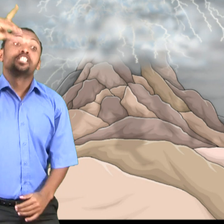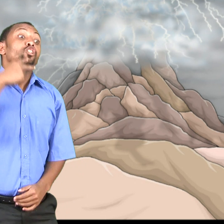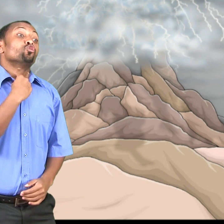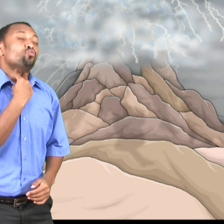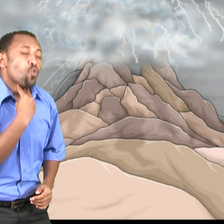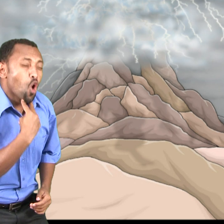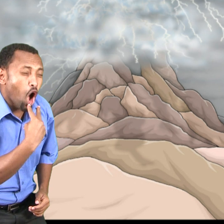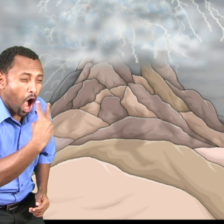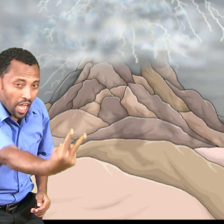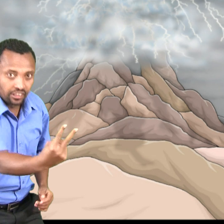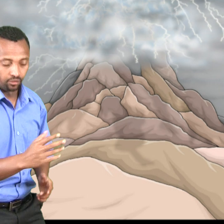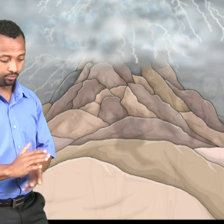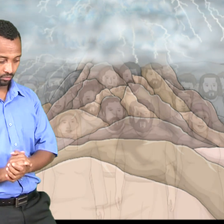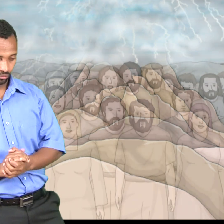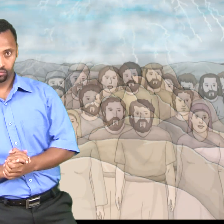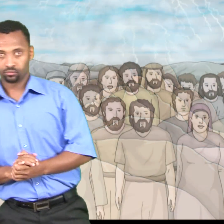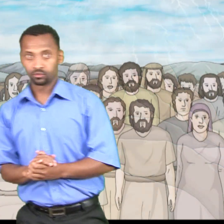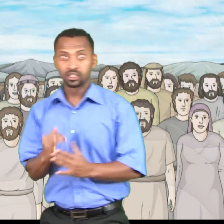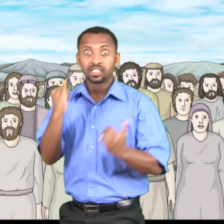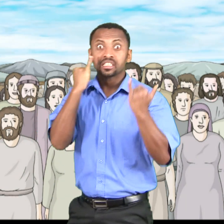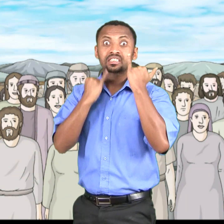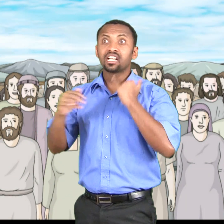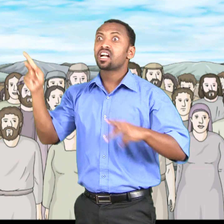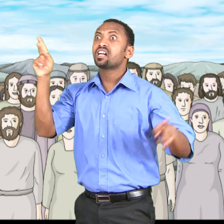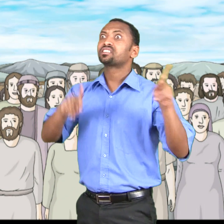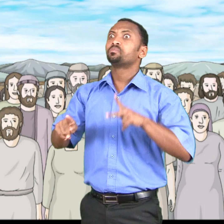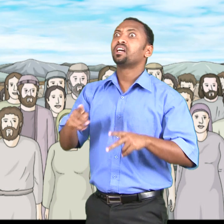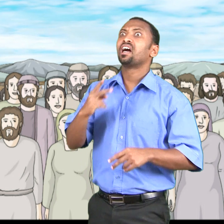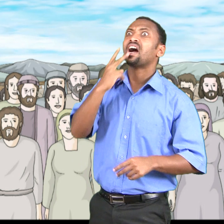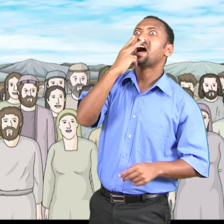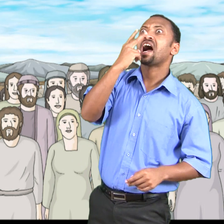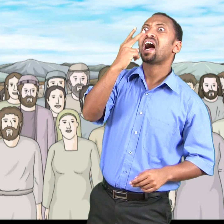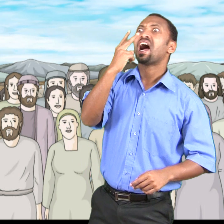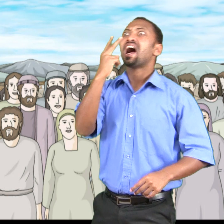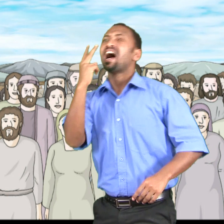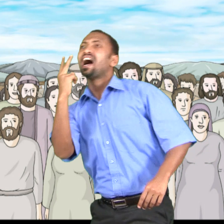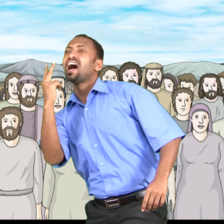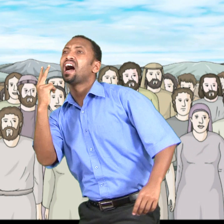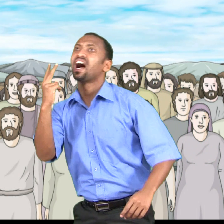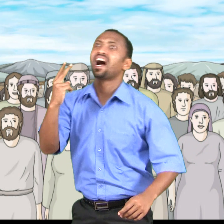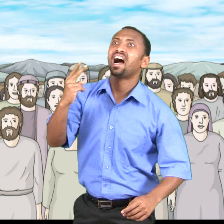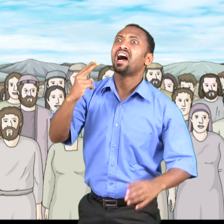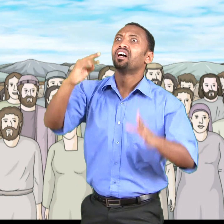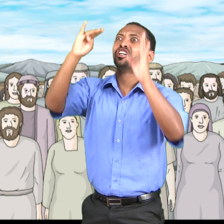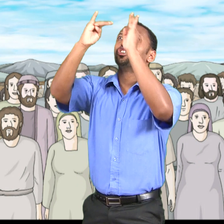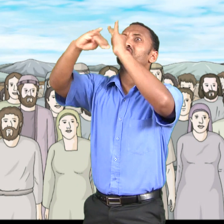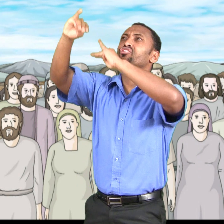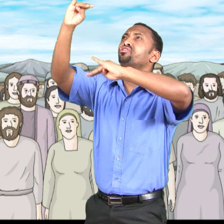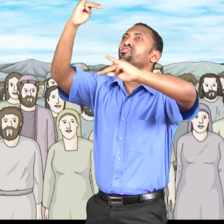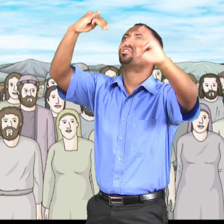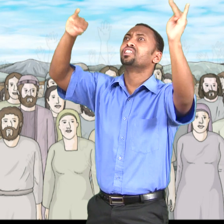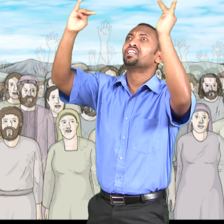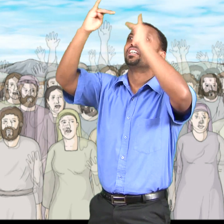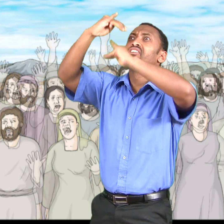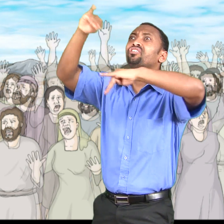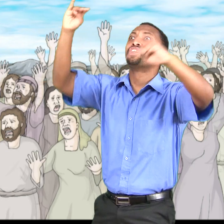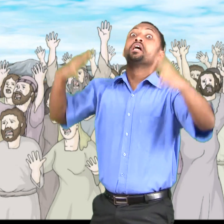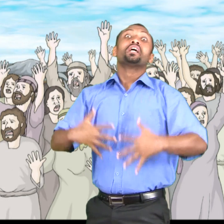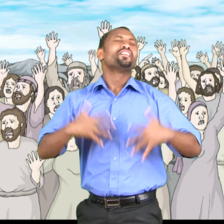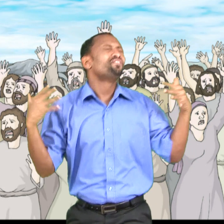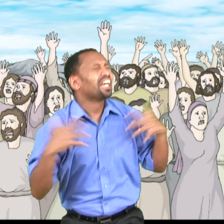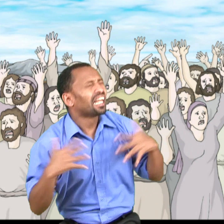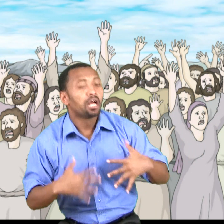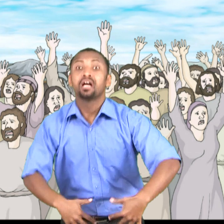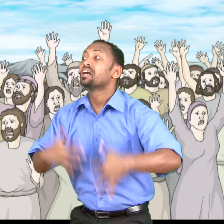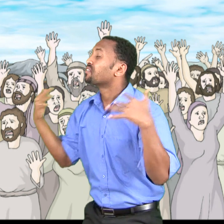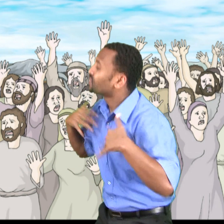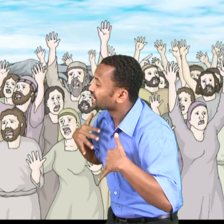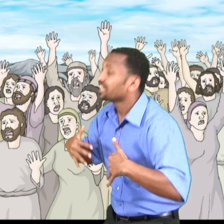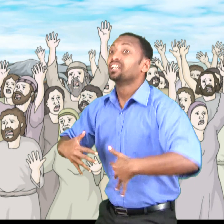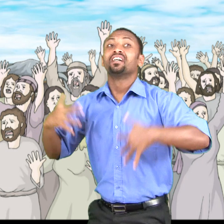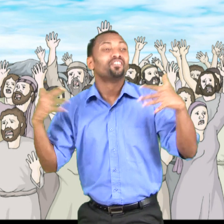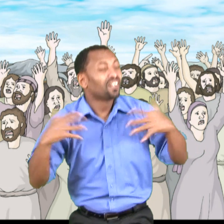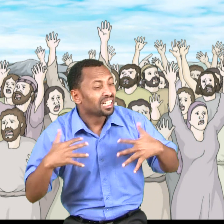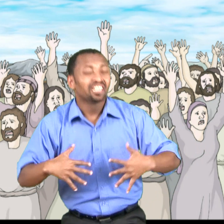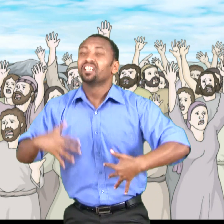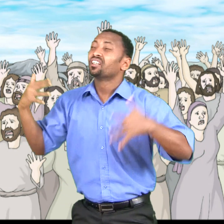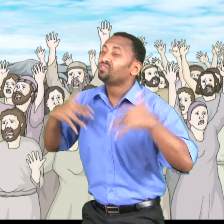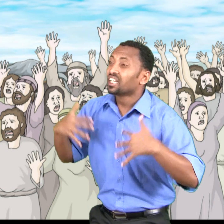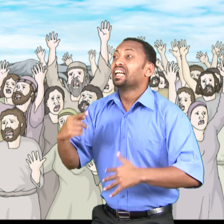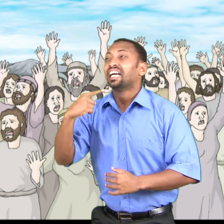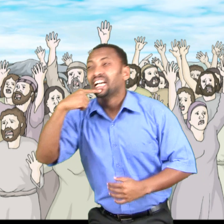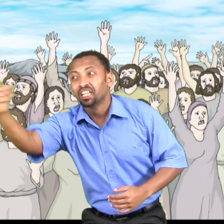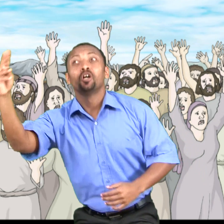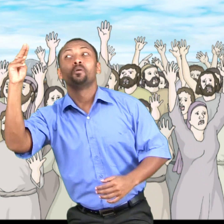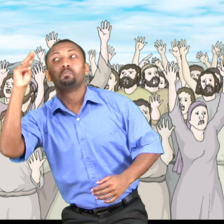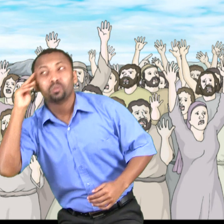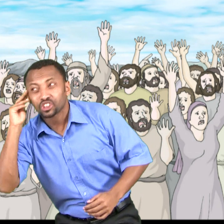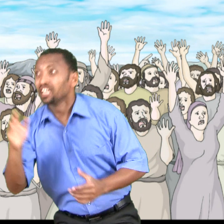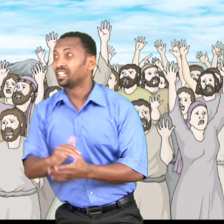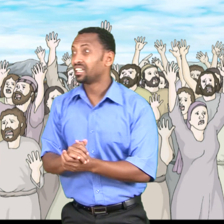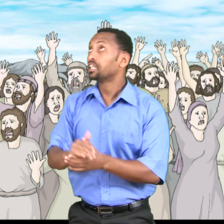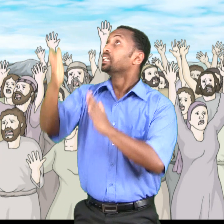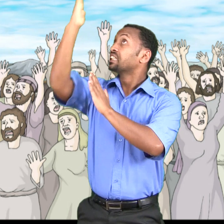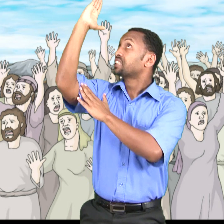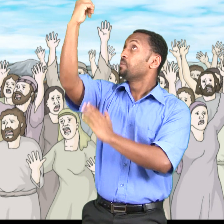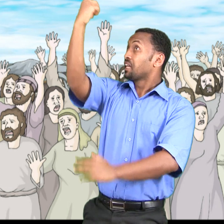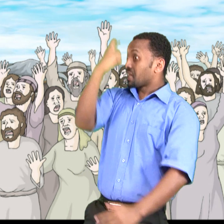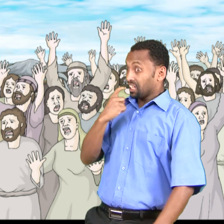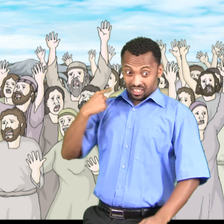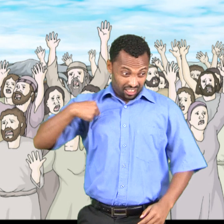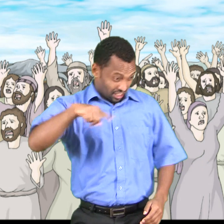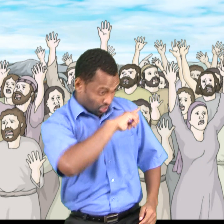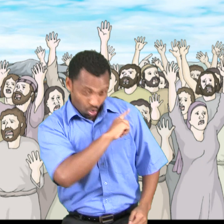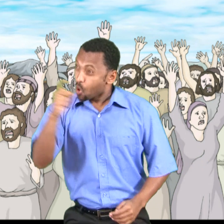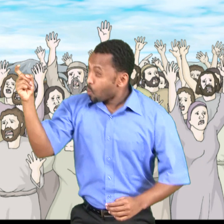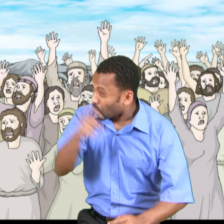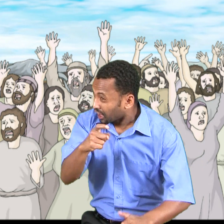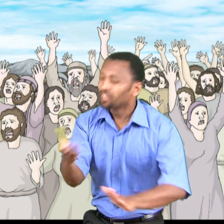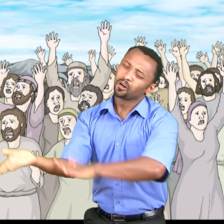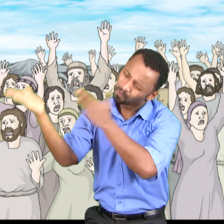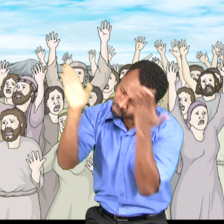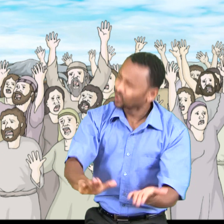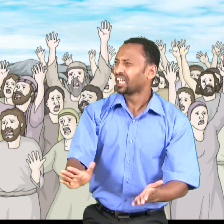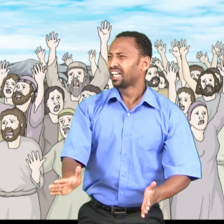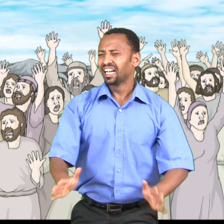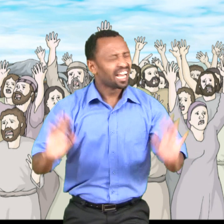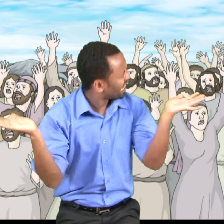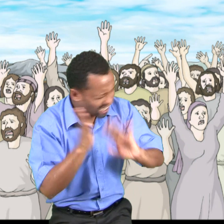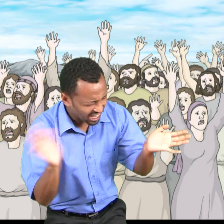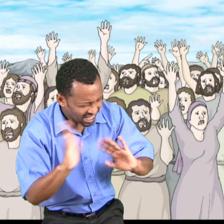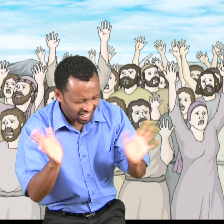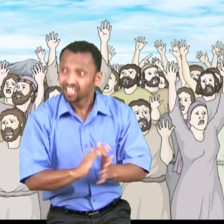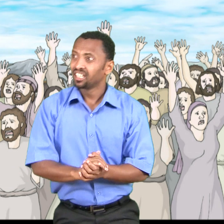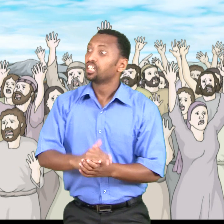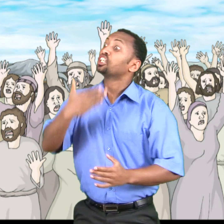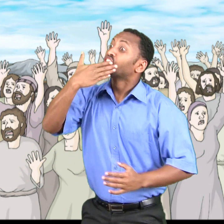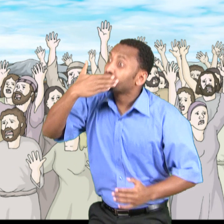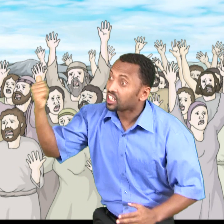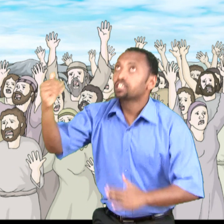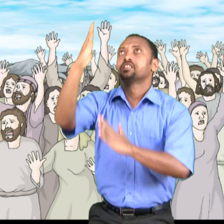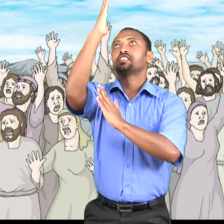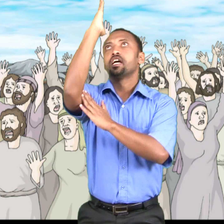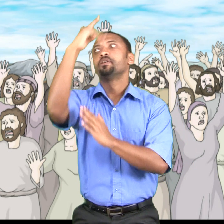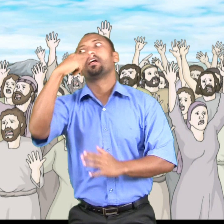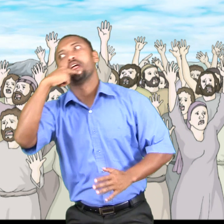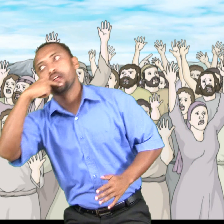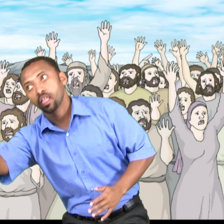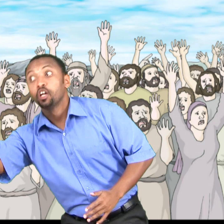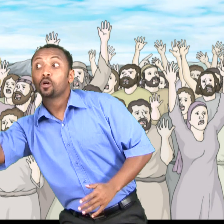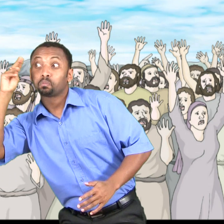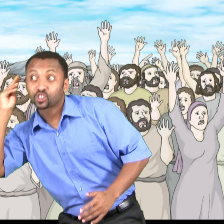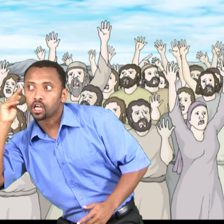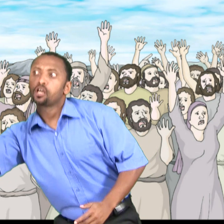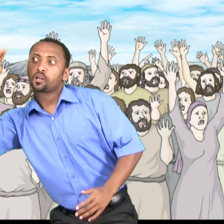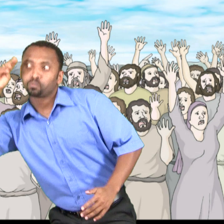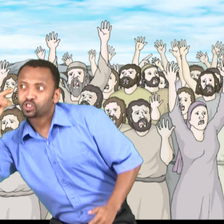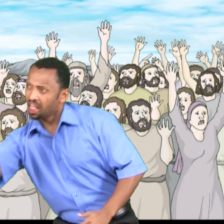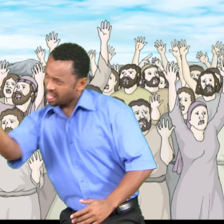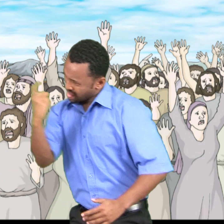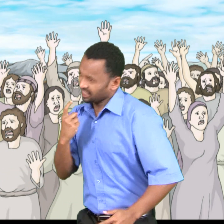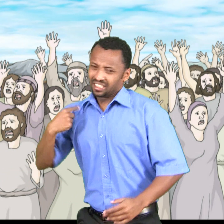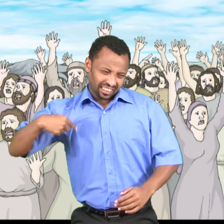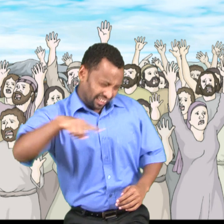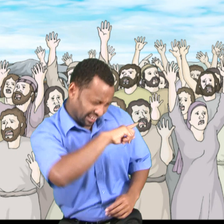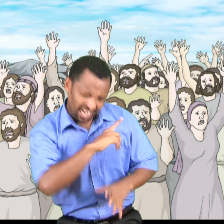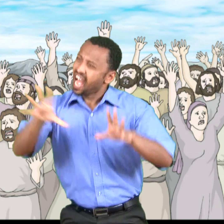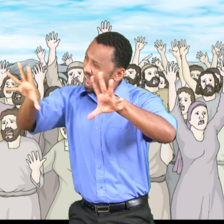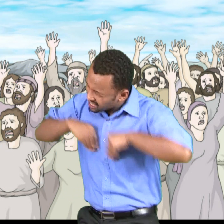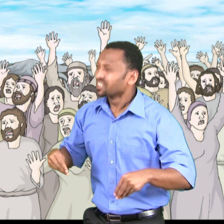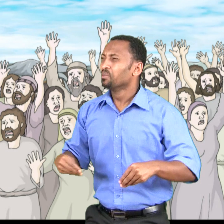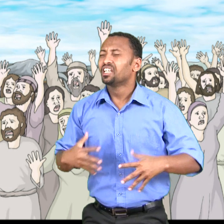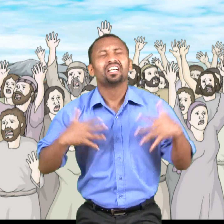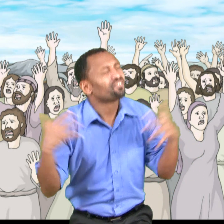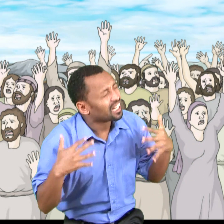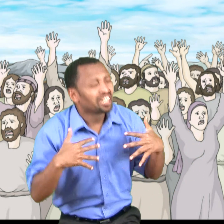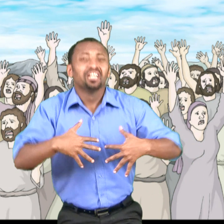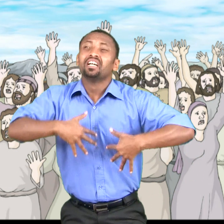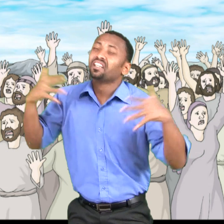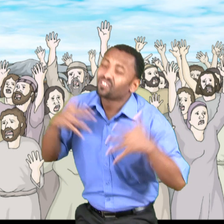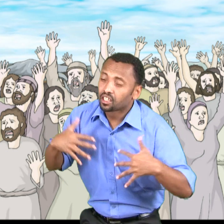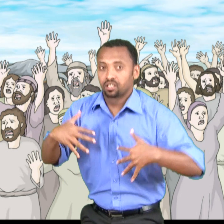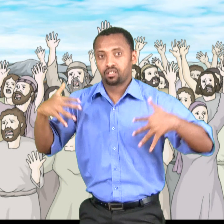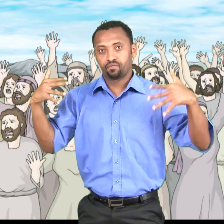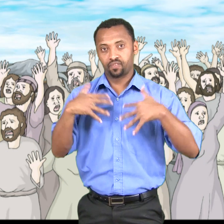“Speak to us yourself and we will listen,” they said to Moses. “But do not let God speak to us, or we will die.”